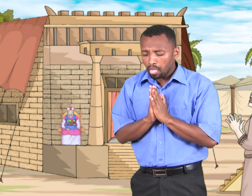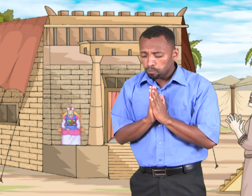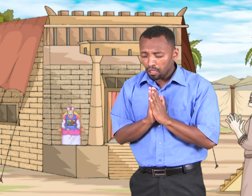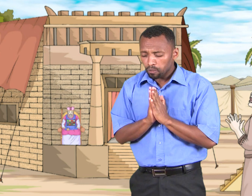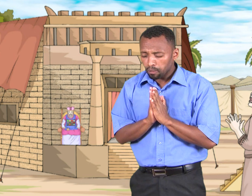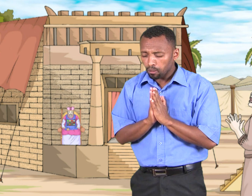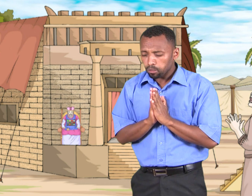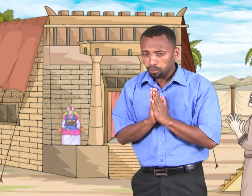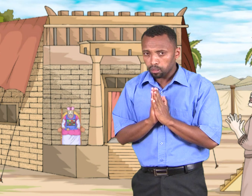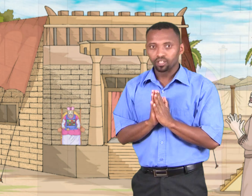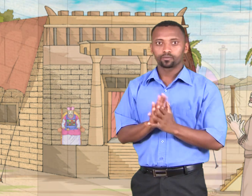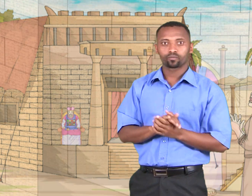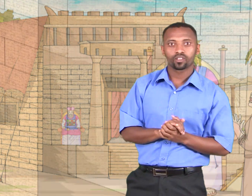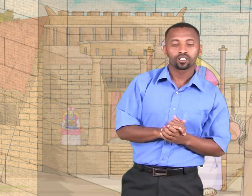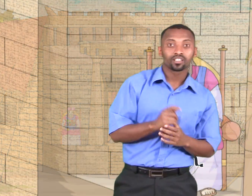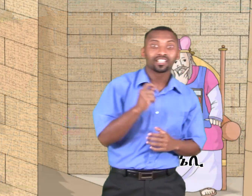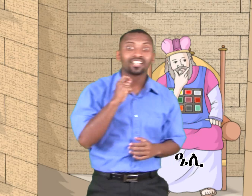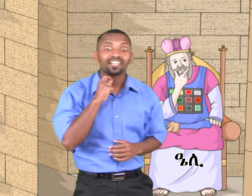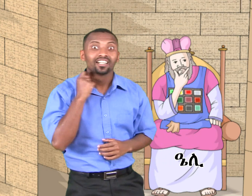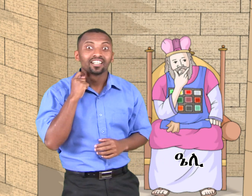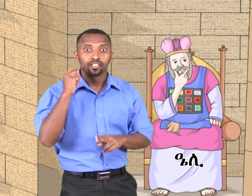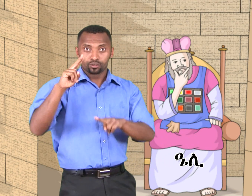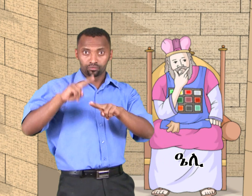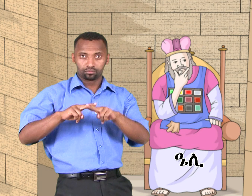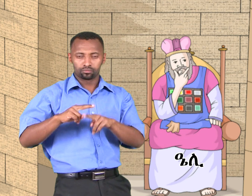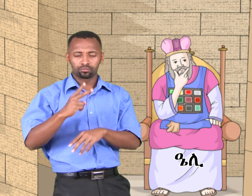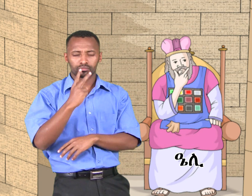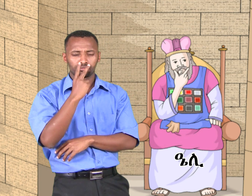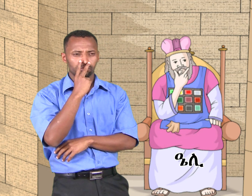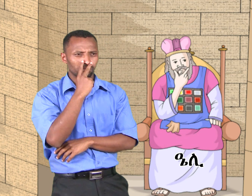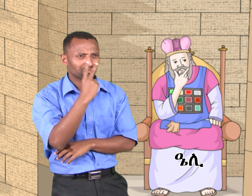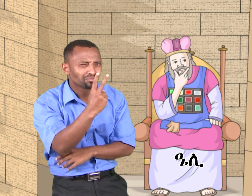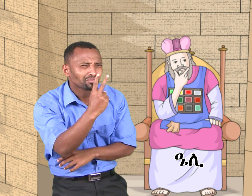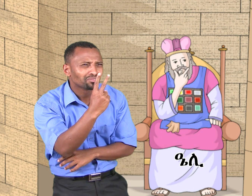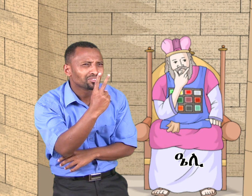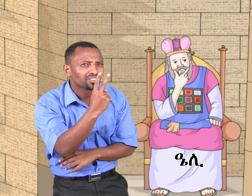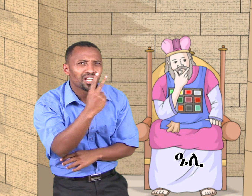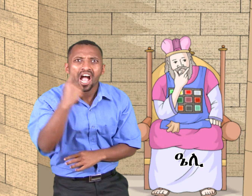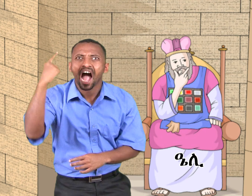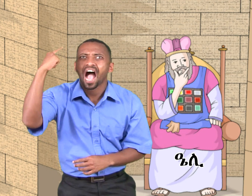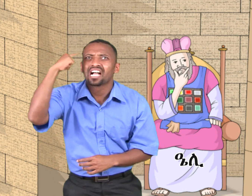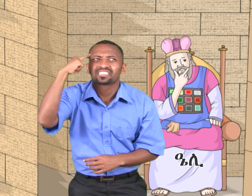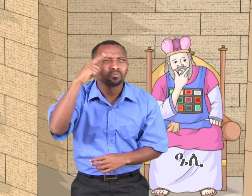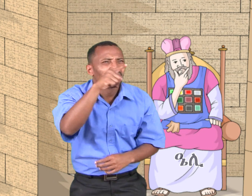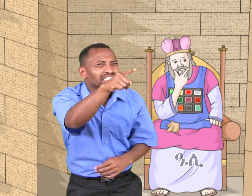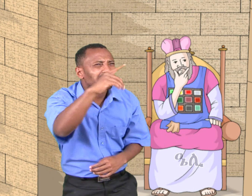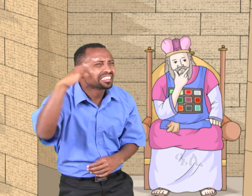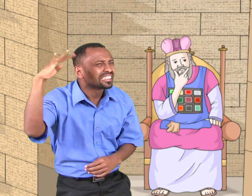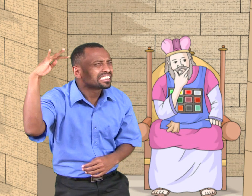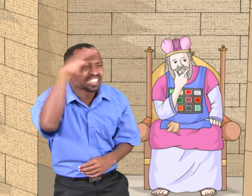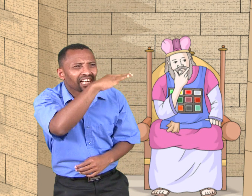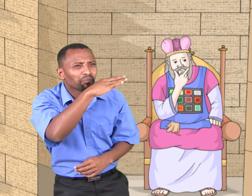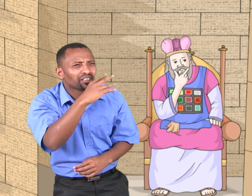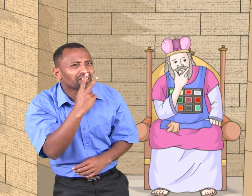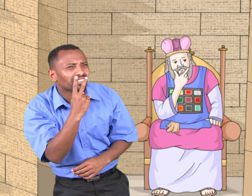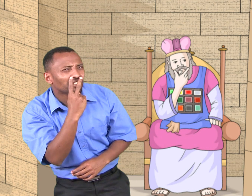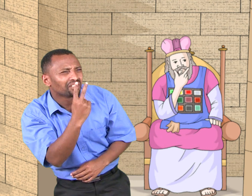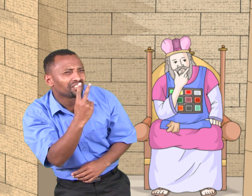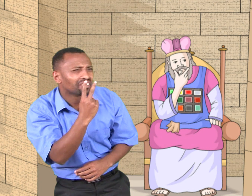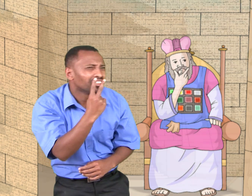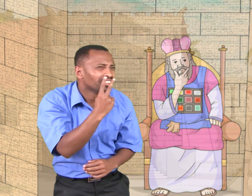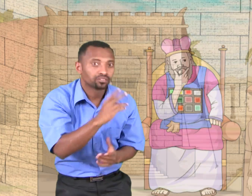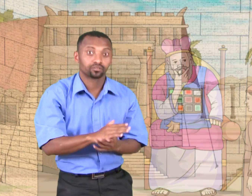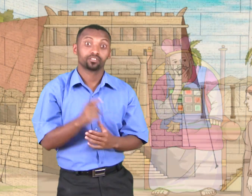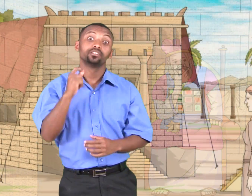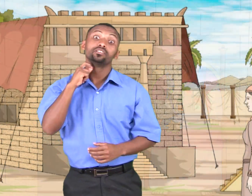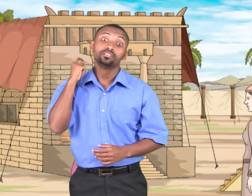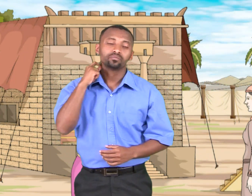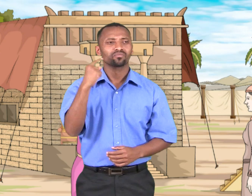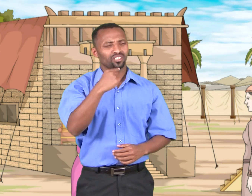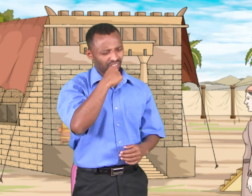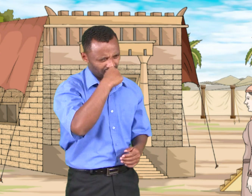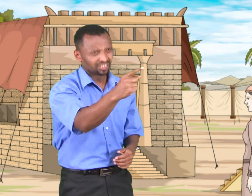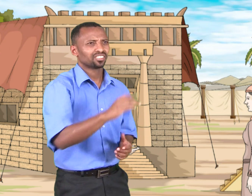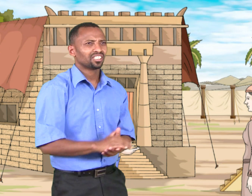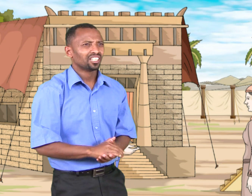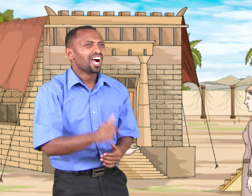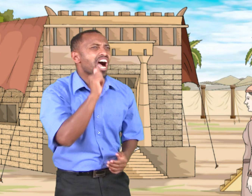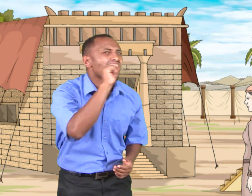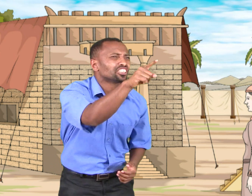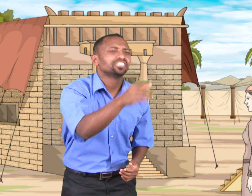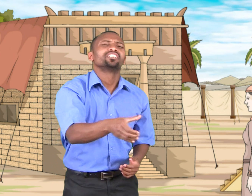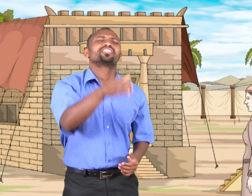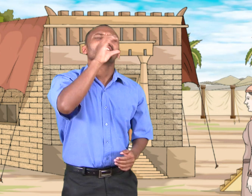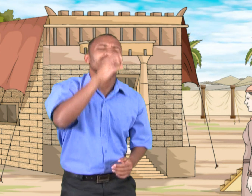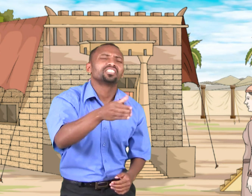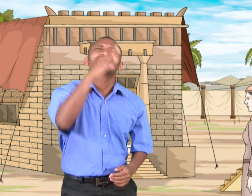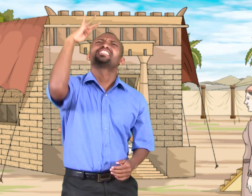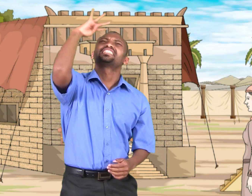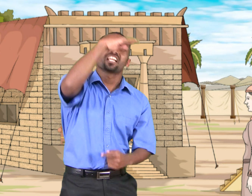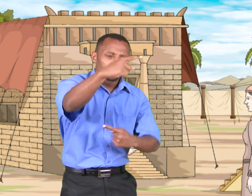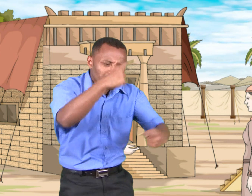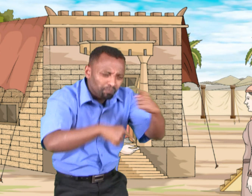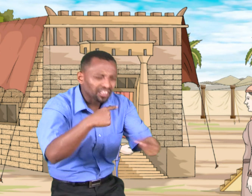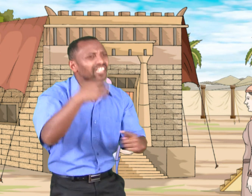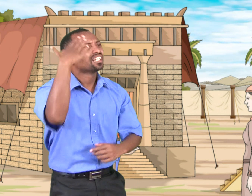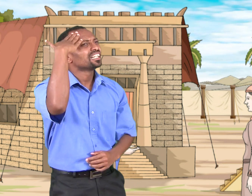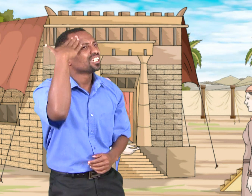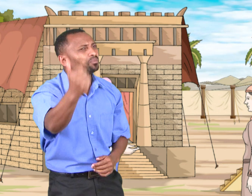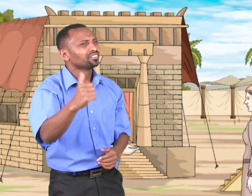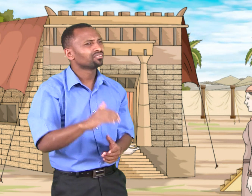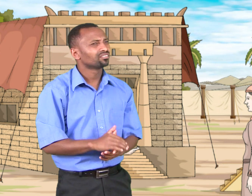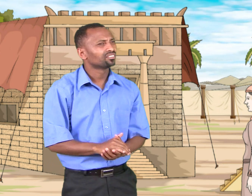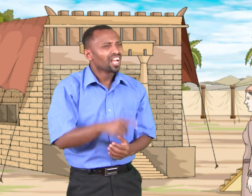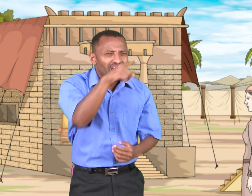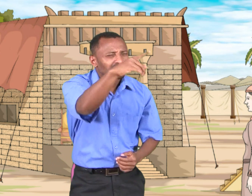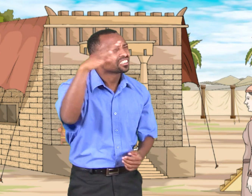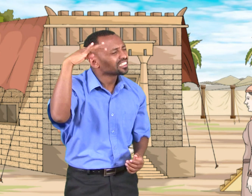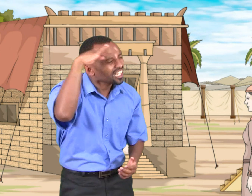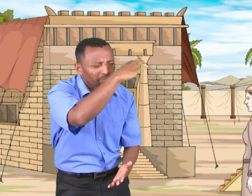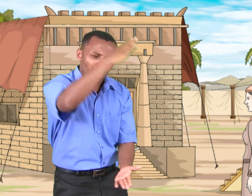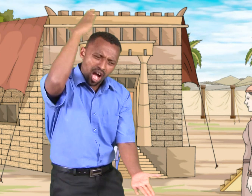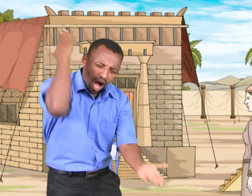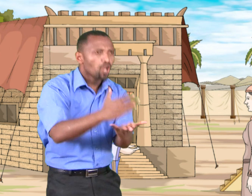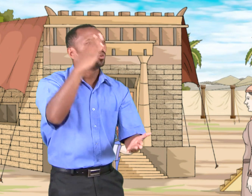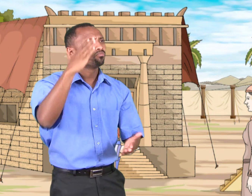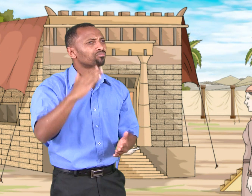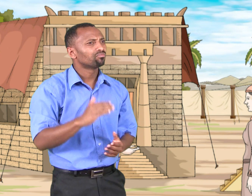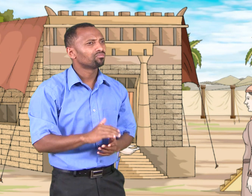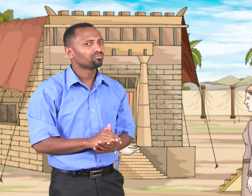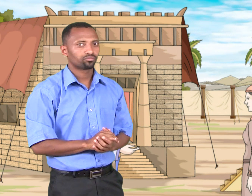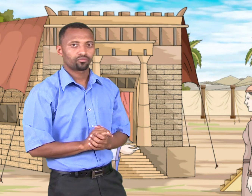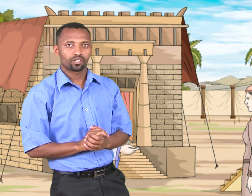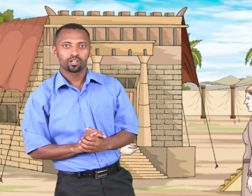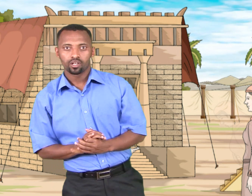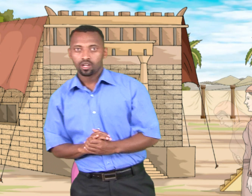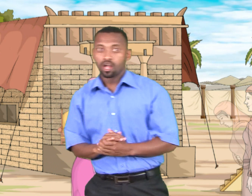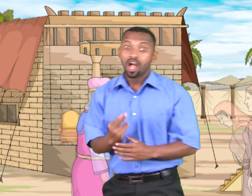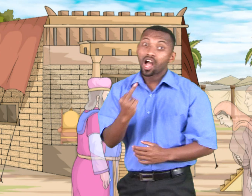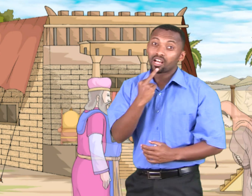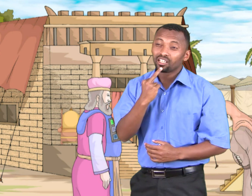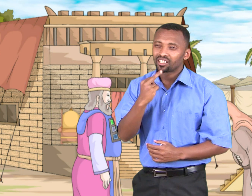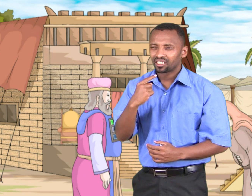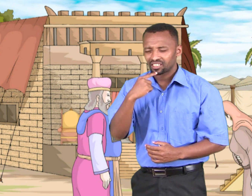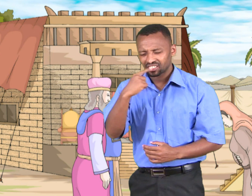As Hannah kept on praying before the LORD, Eli watched her mouth. Hannah was praying in her heart, and though her lips were moving, her voice could not be heard.